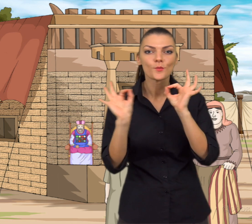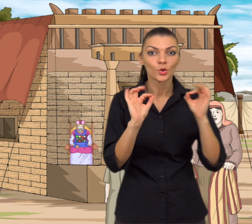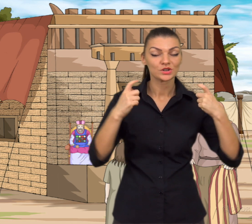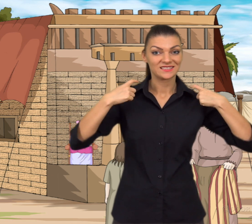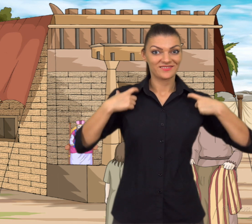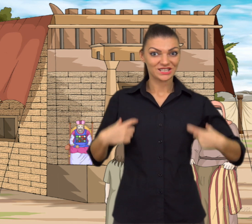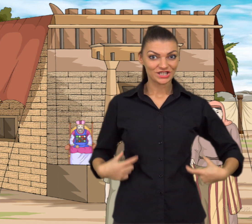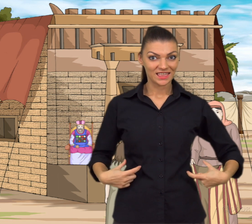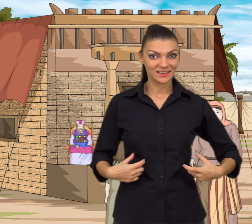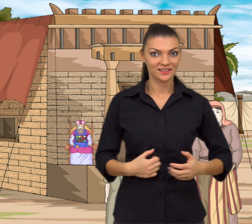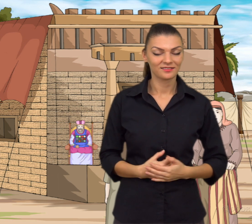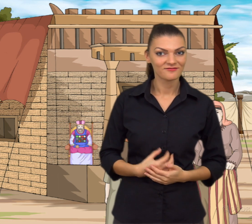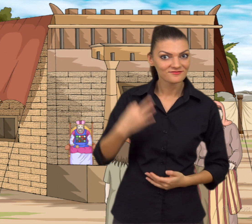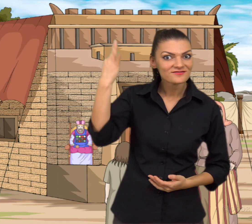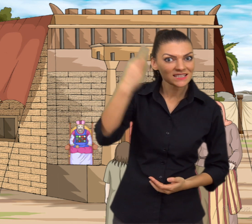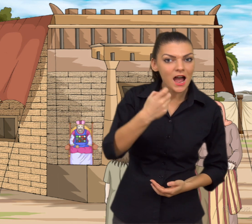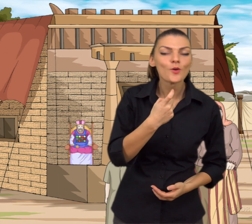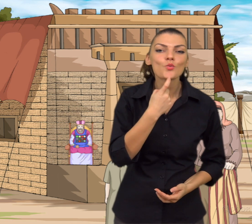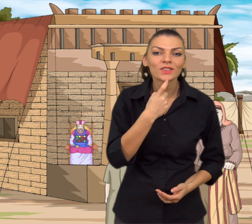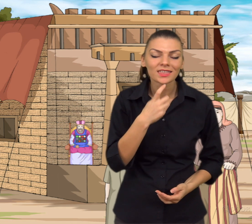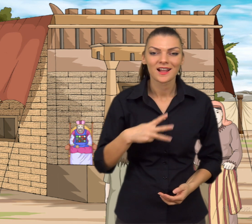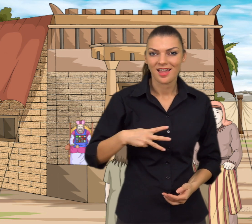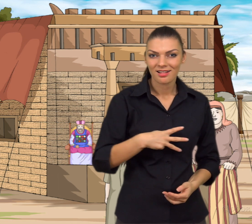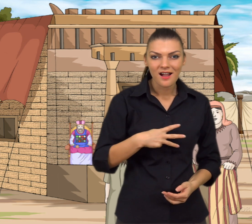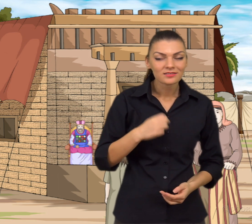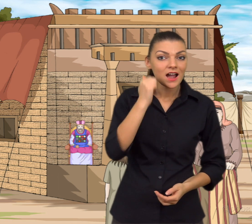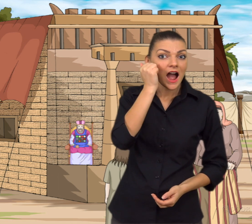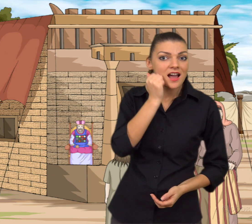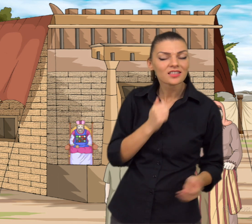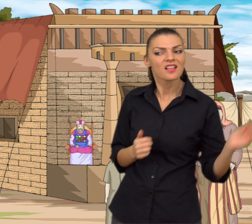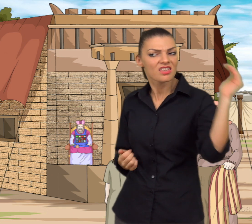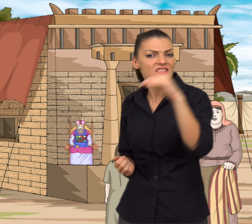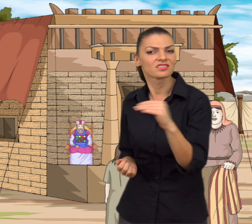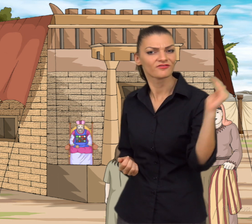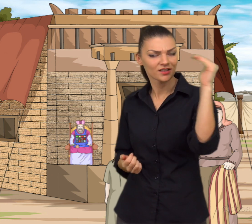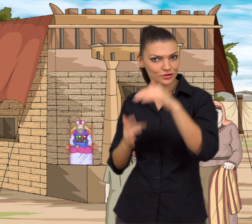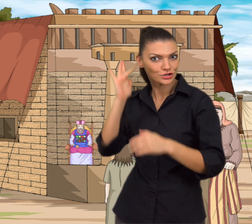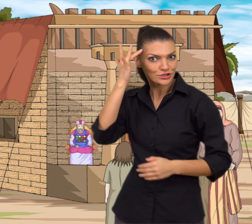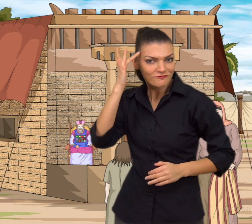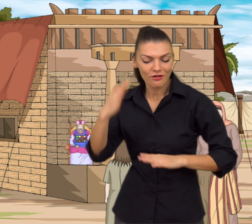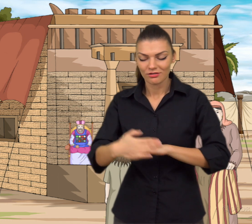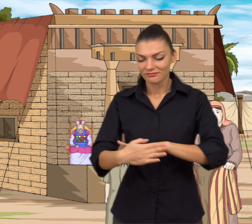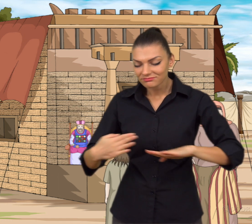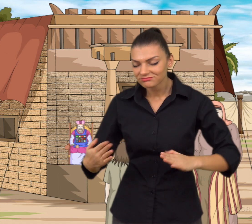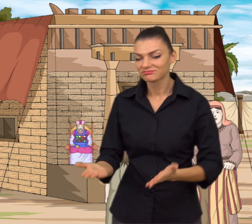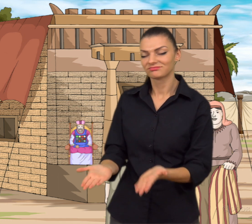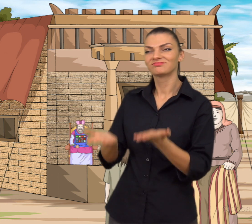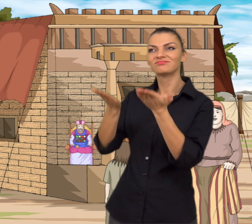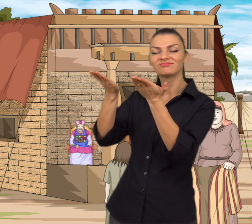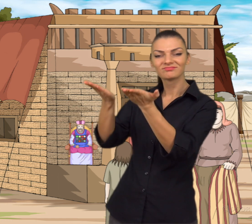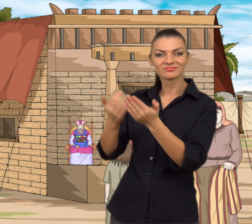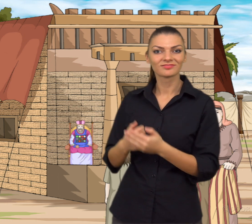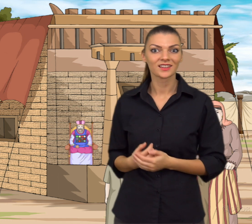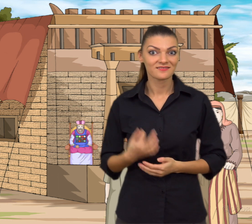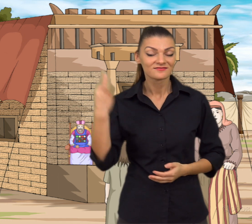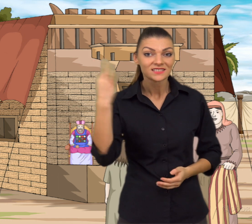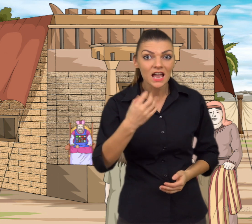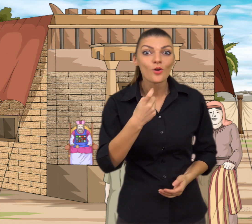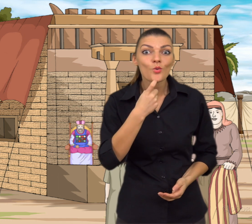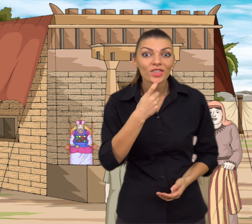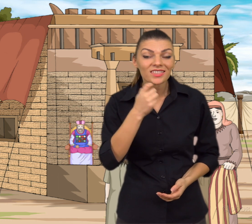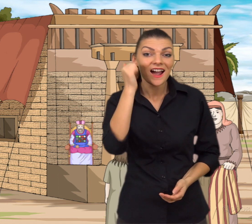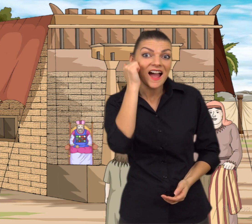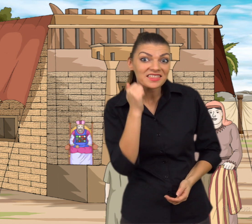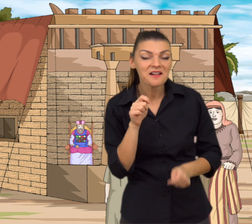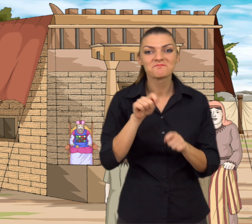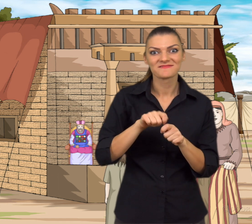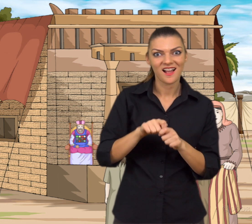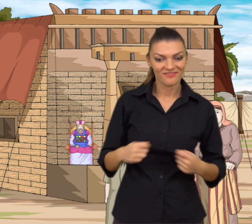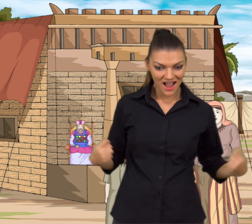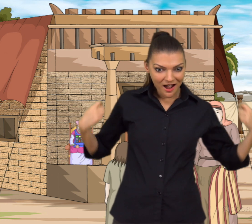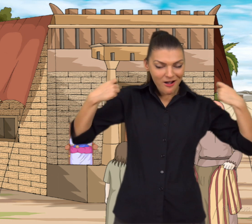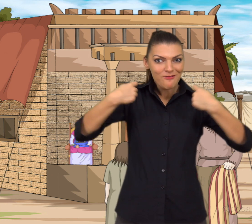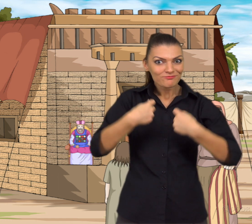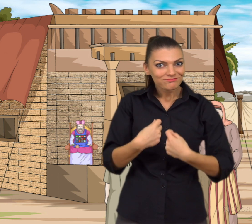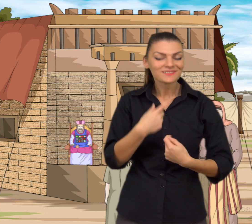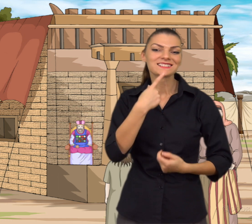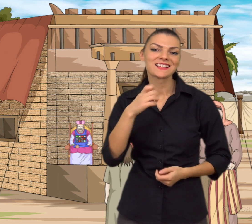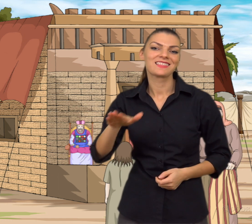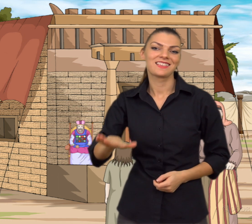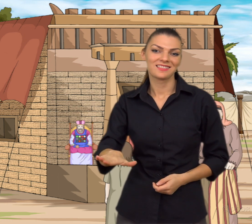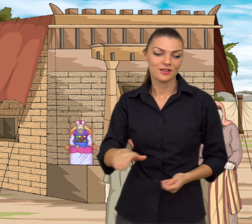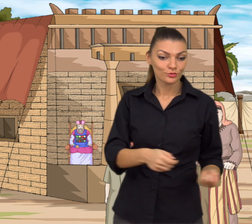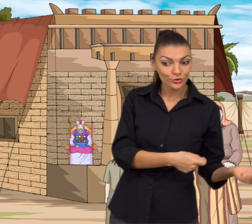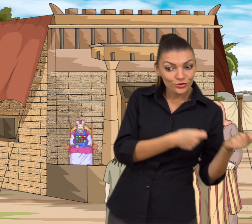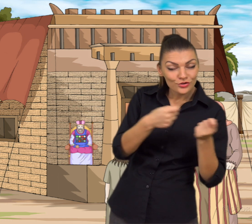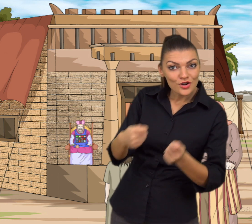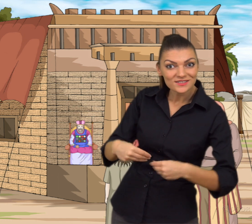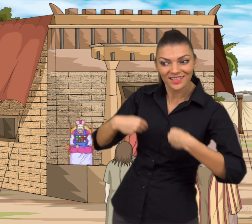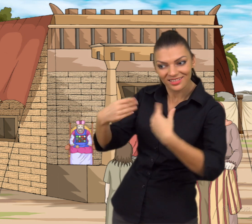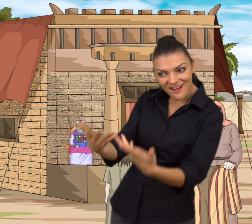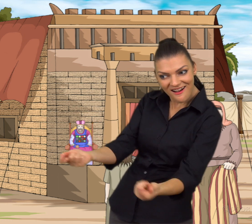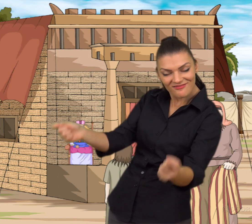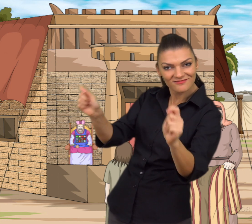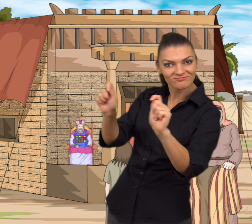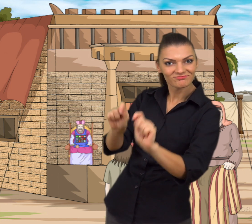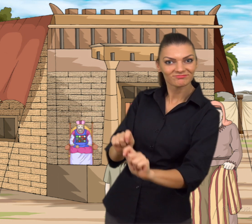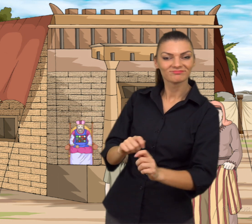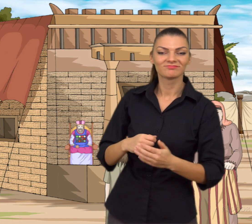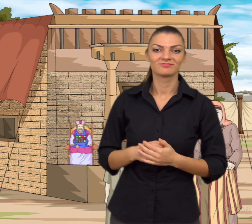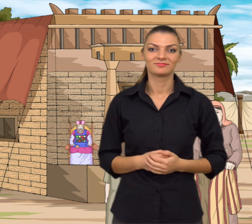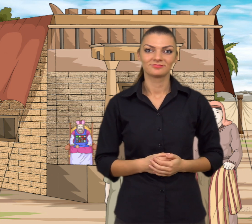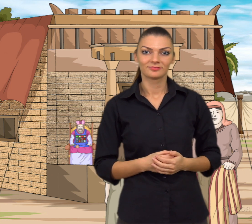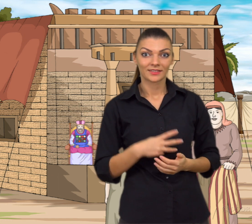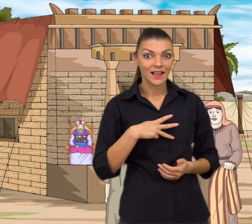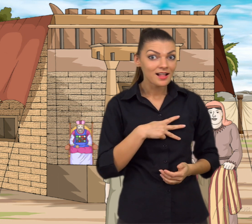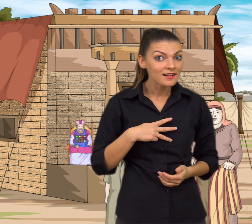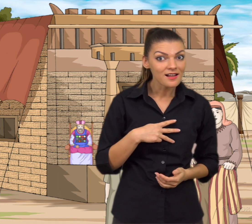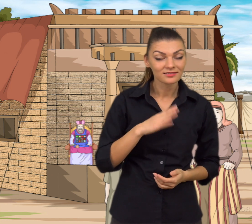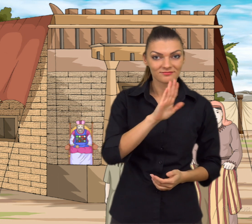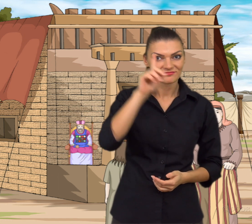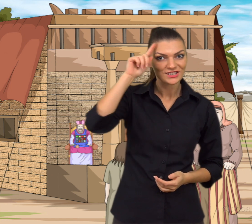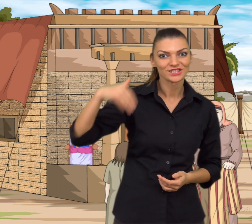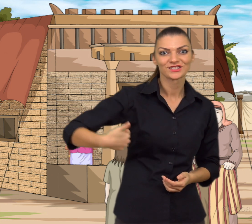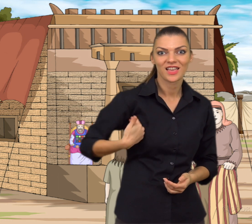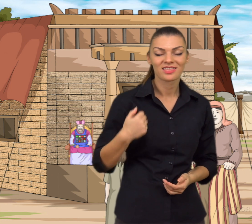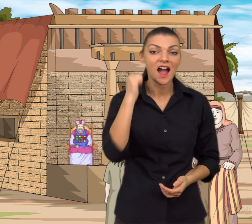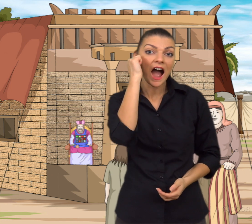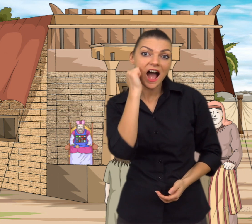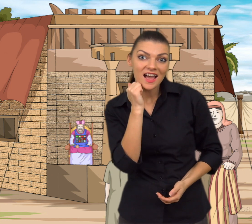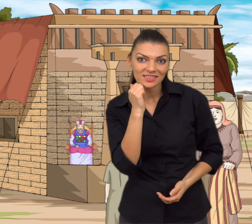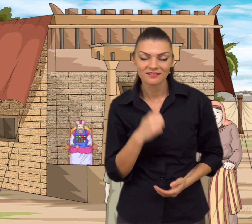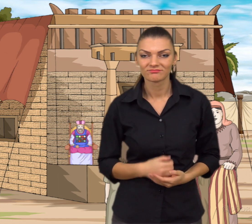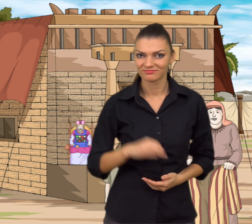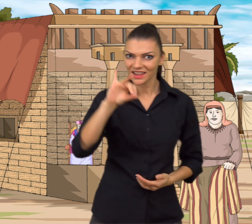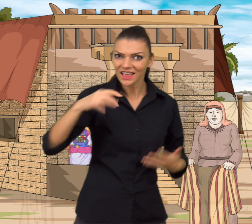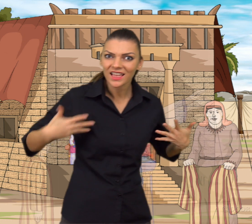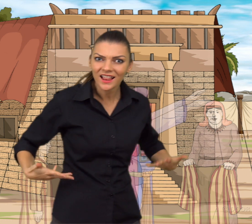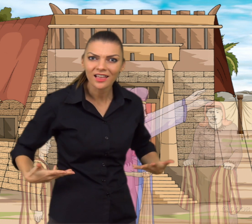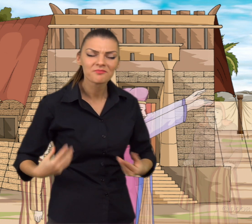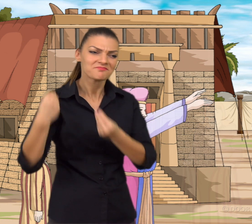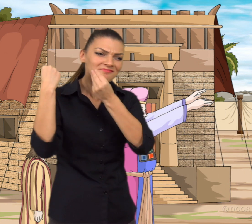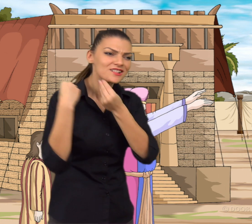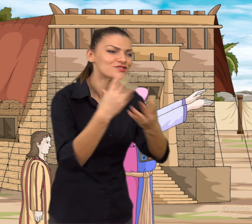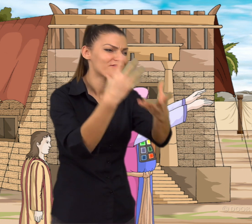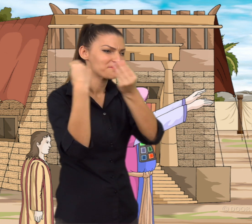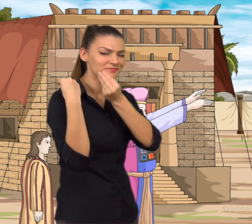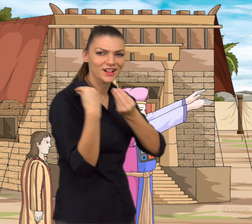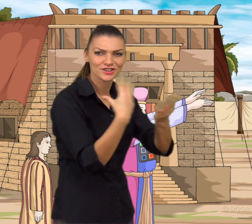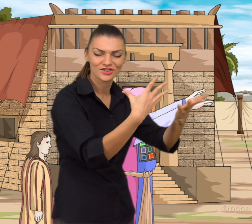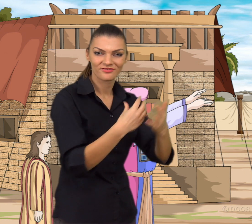Each year his mother would make him a little robe and bring it to him when she went with her husband to offer the annual sacrifice.